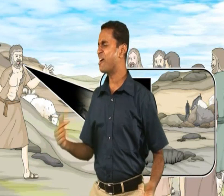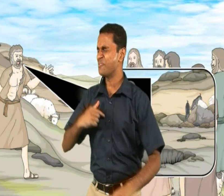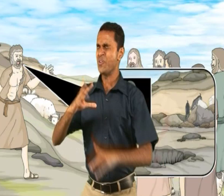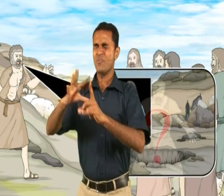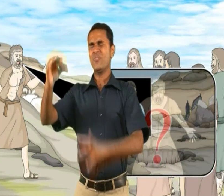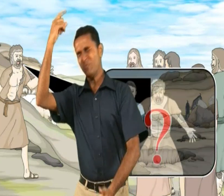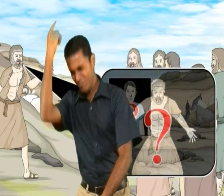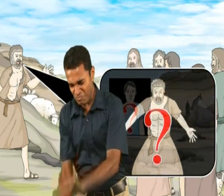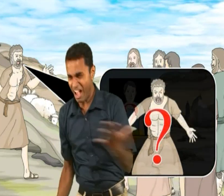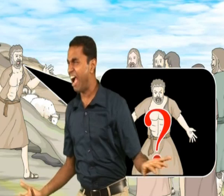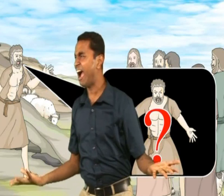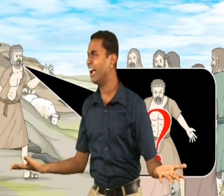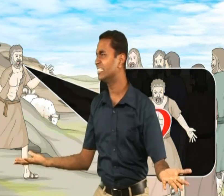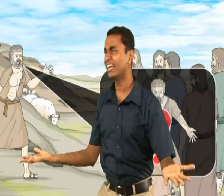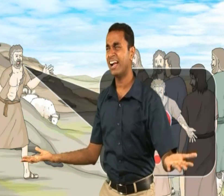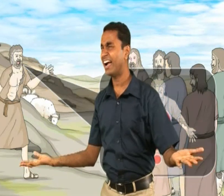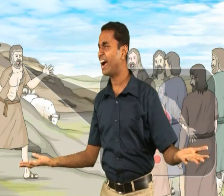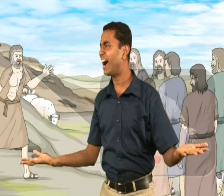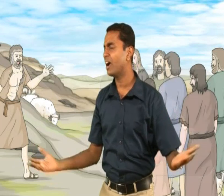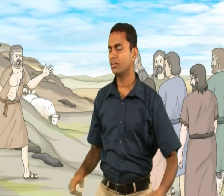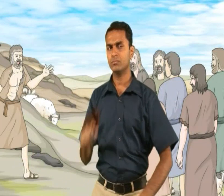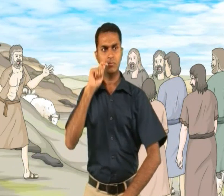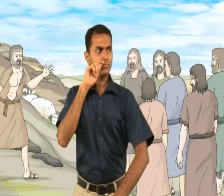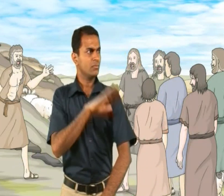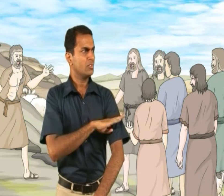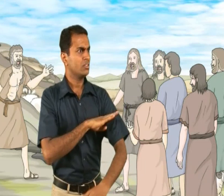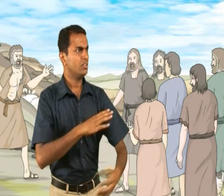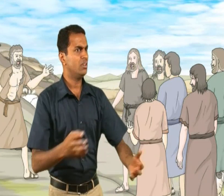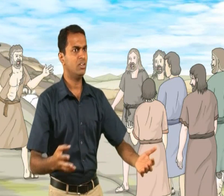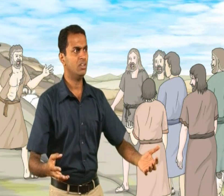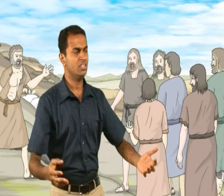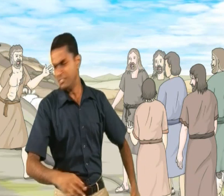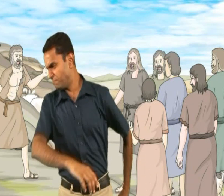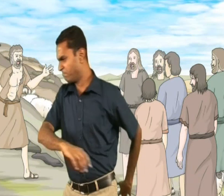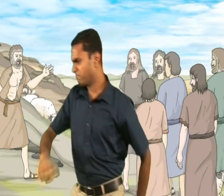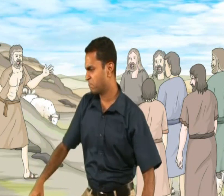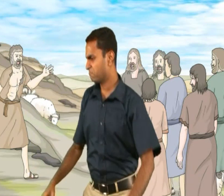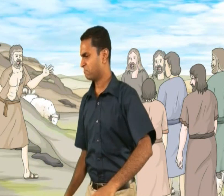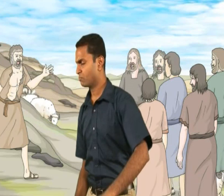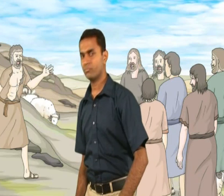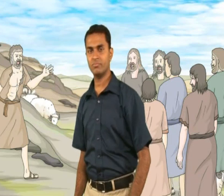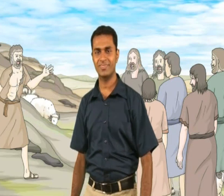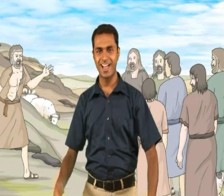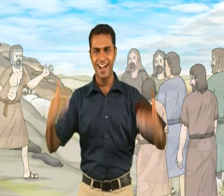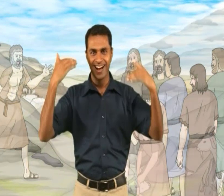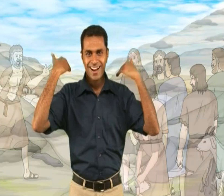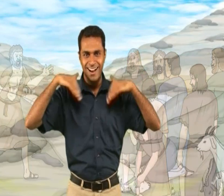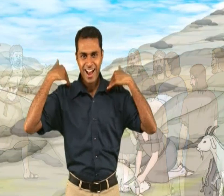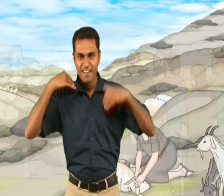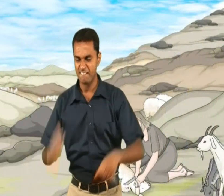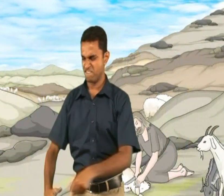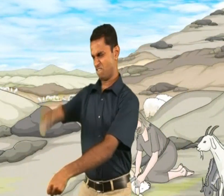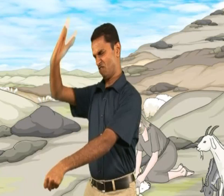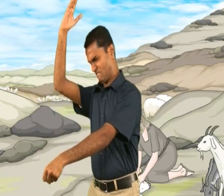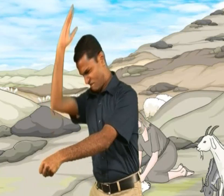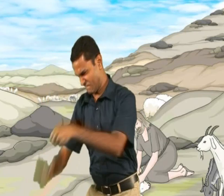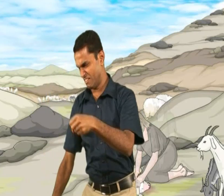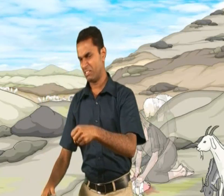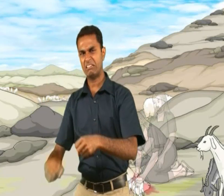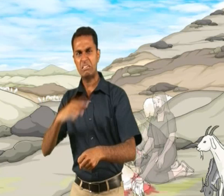What am I going to do?”